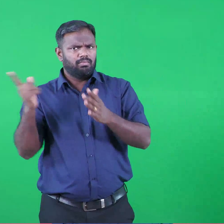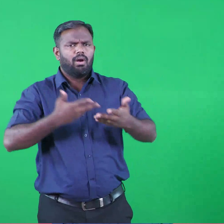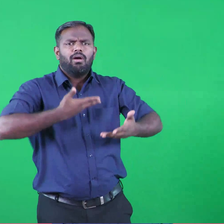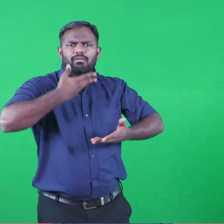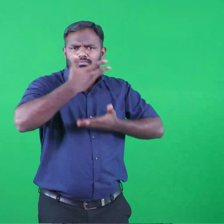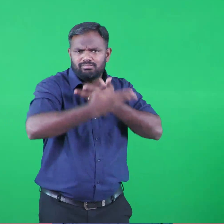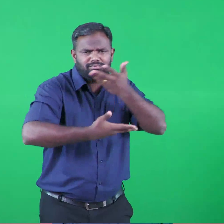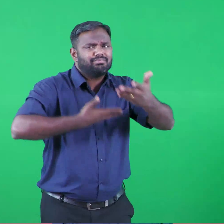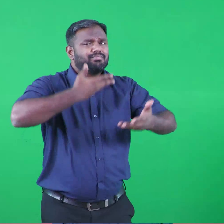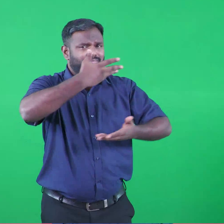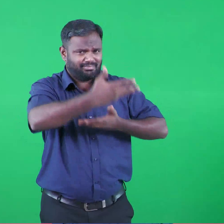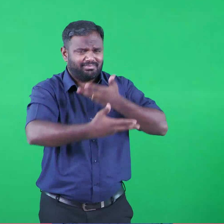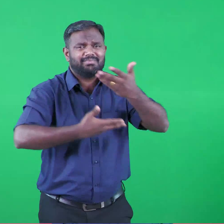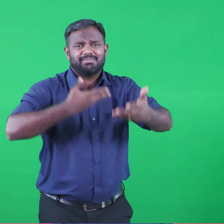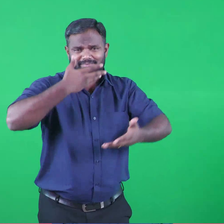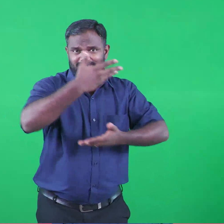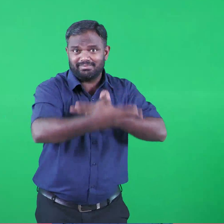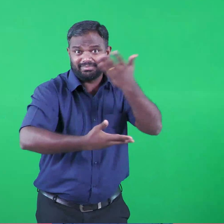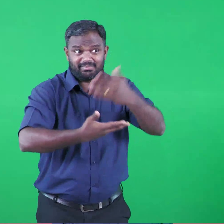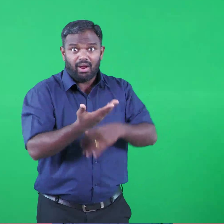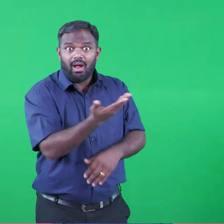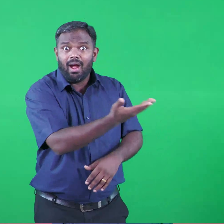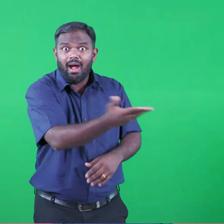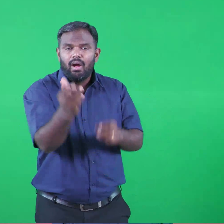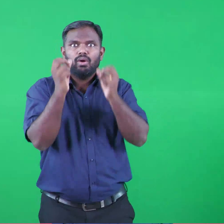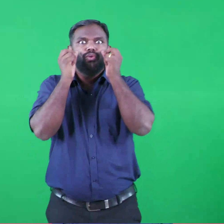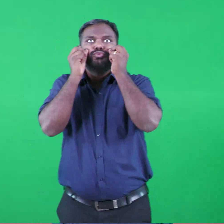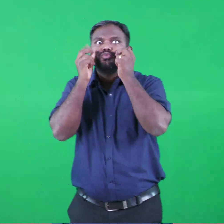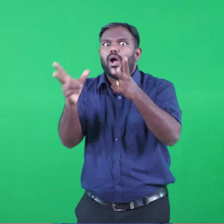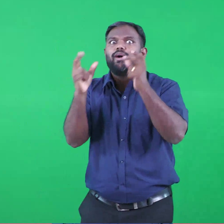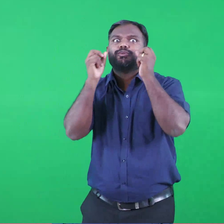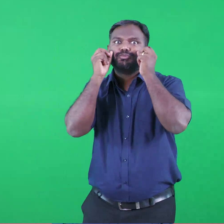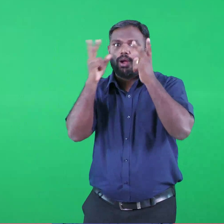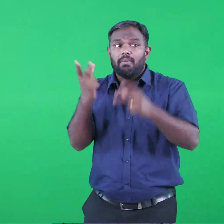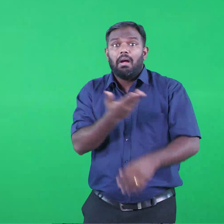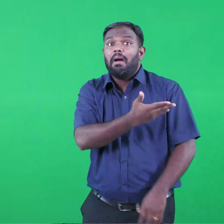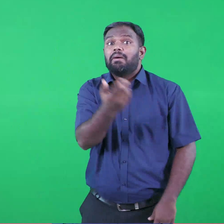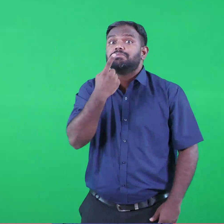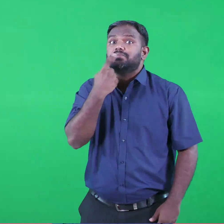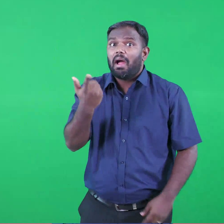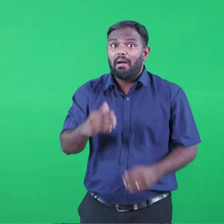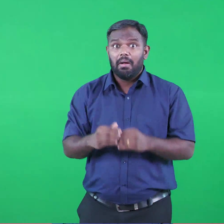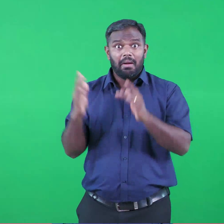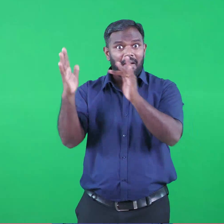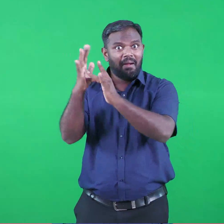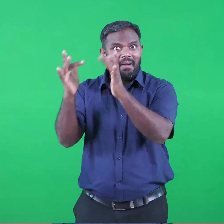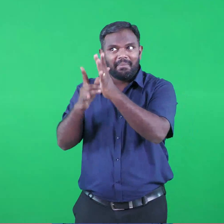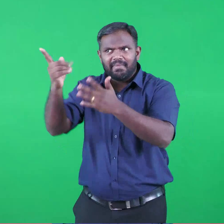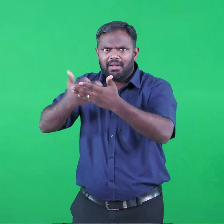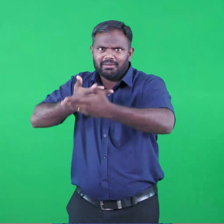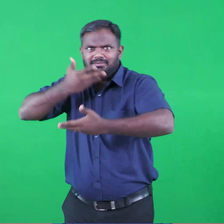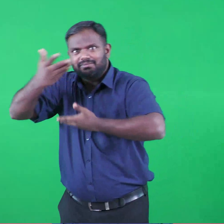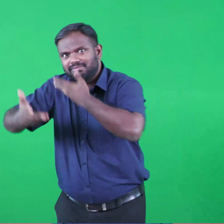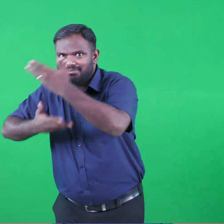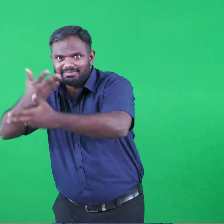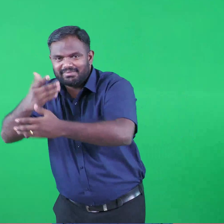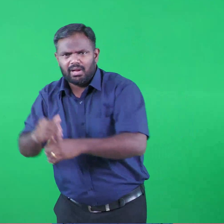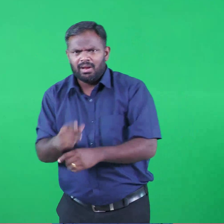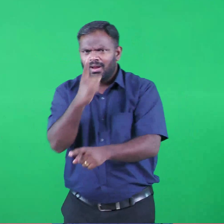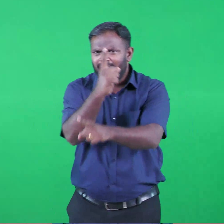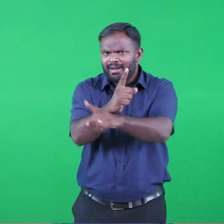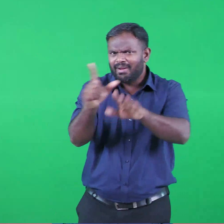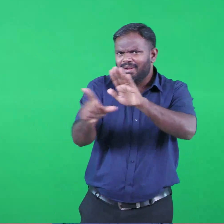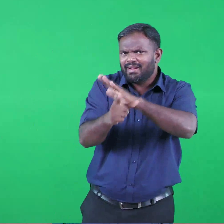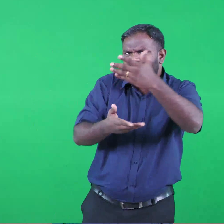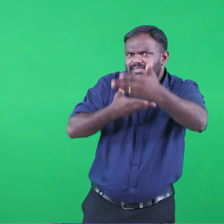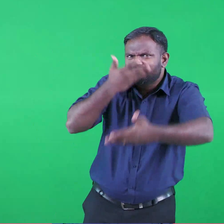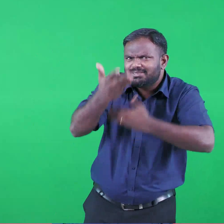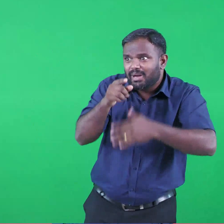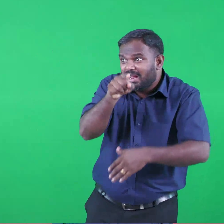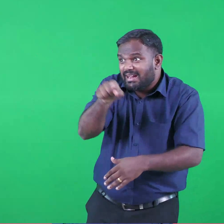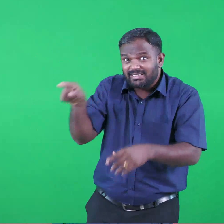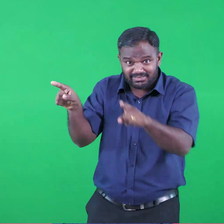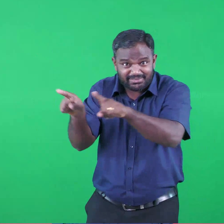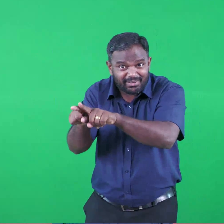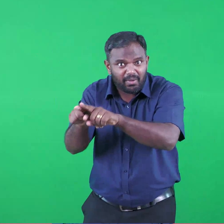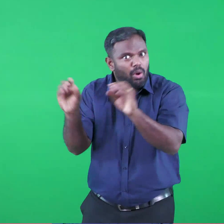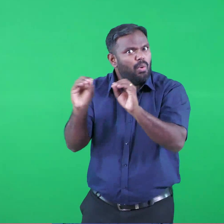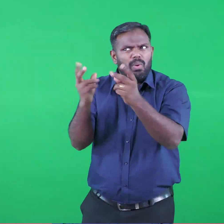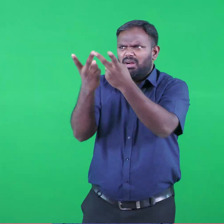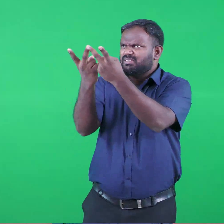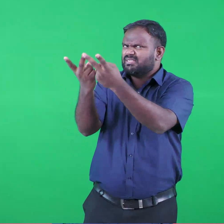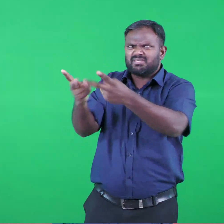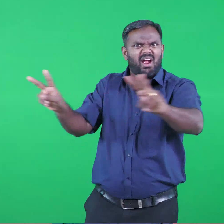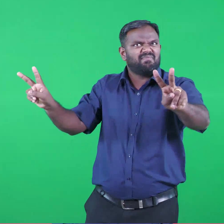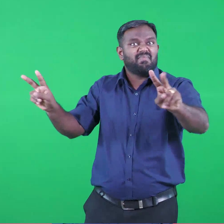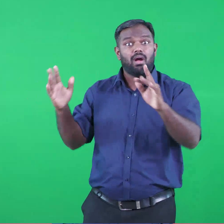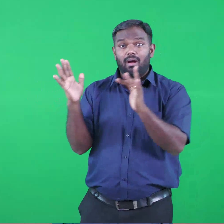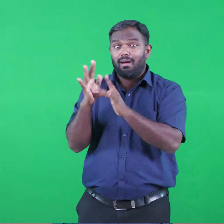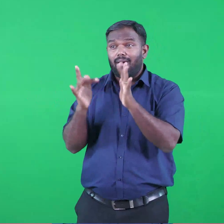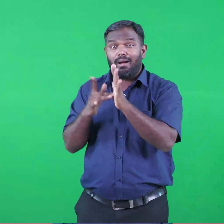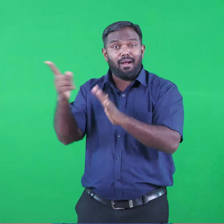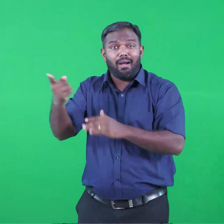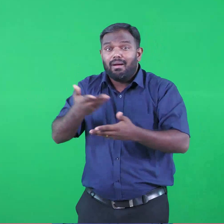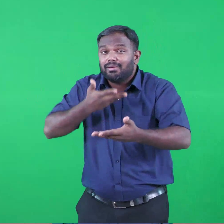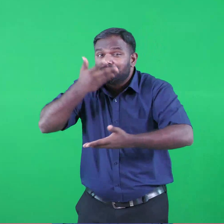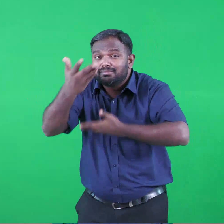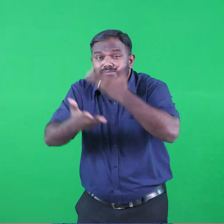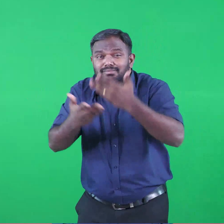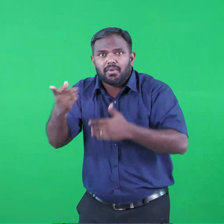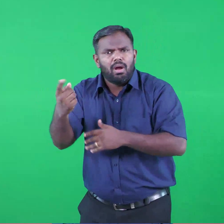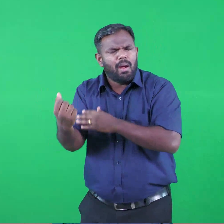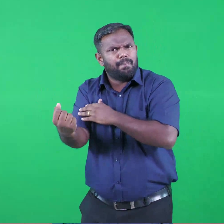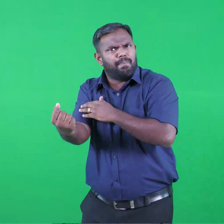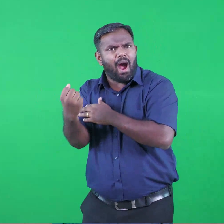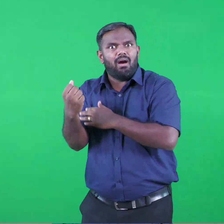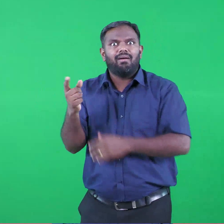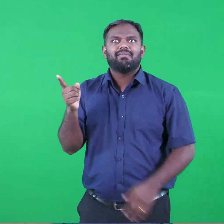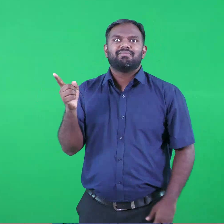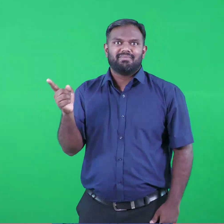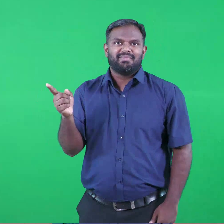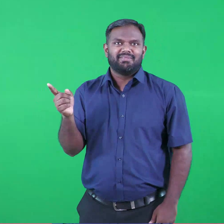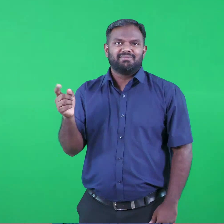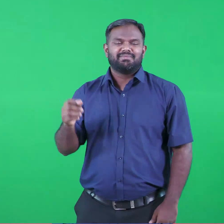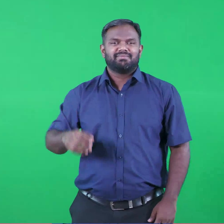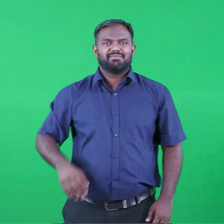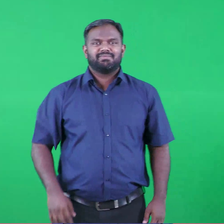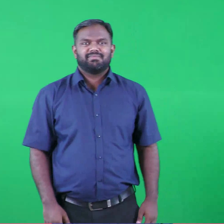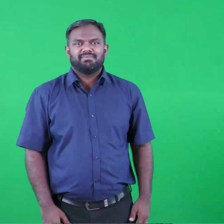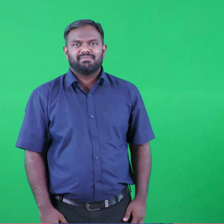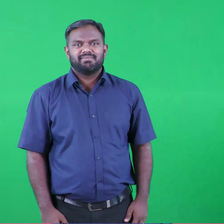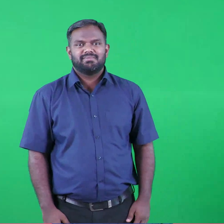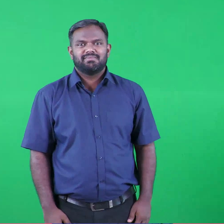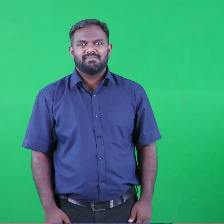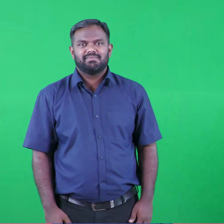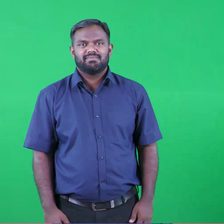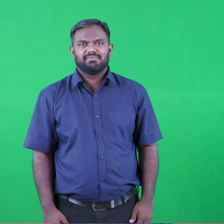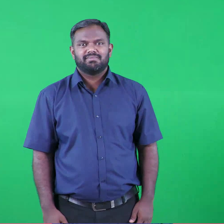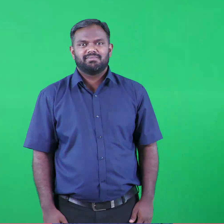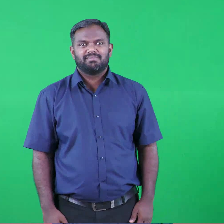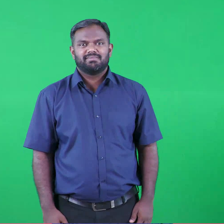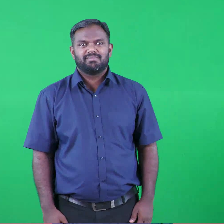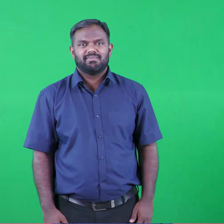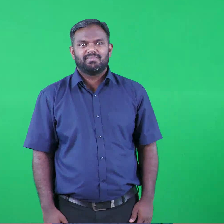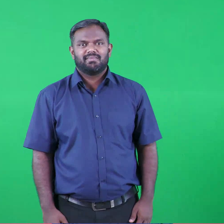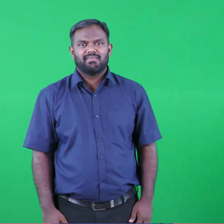The people were astonished at His teaching, because He taught as one who had authority, and not as the scribes.